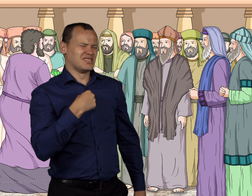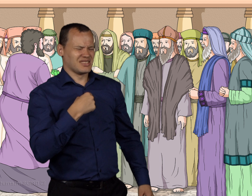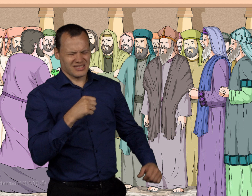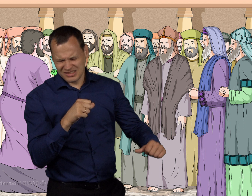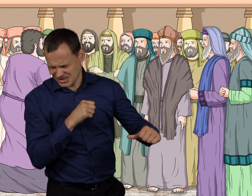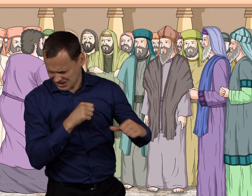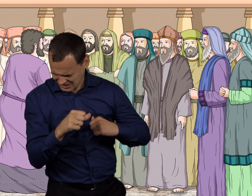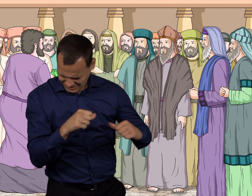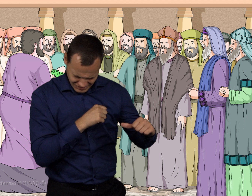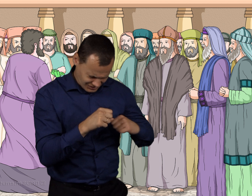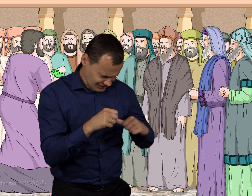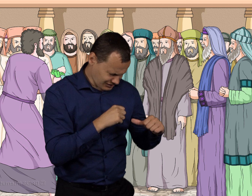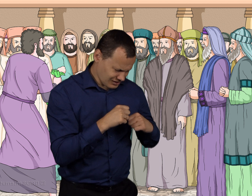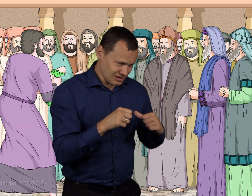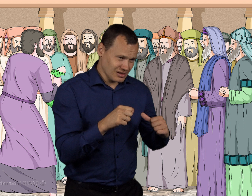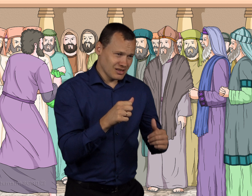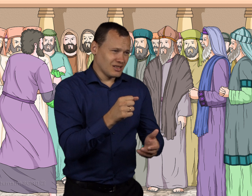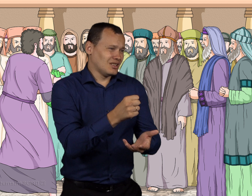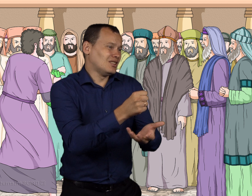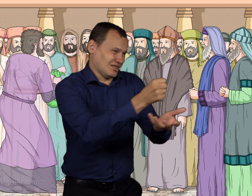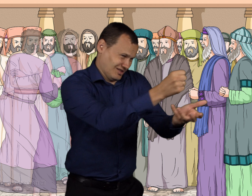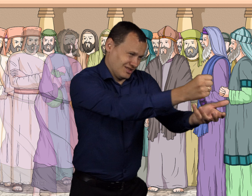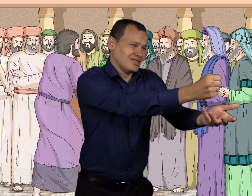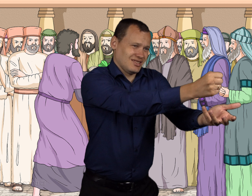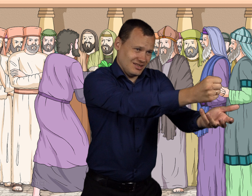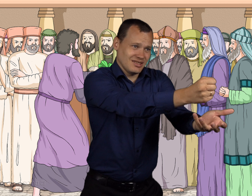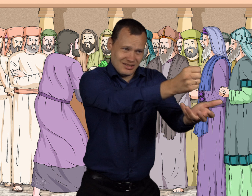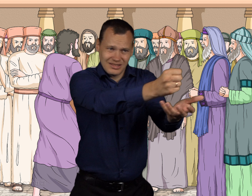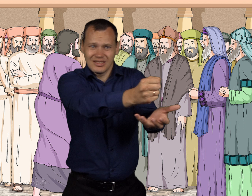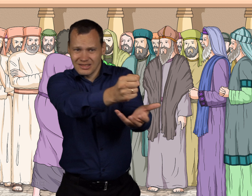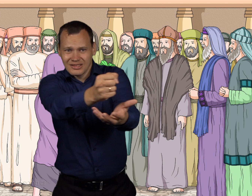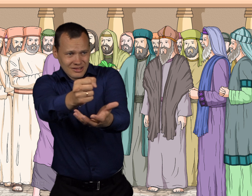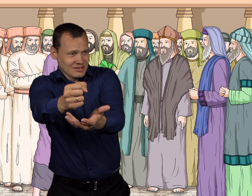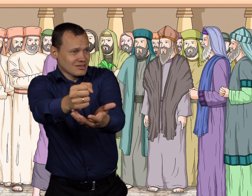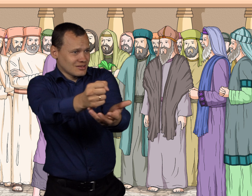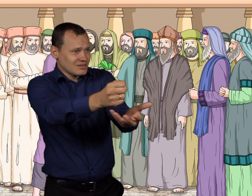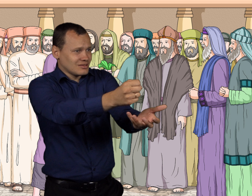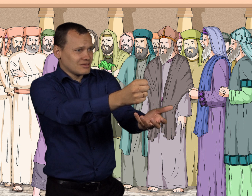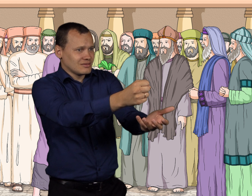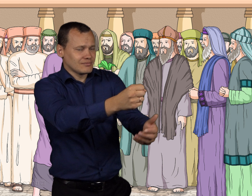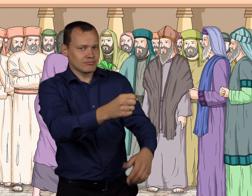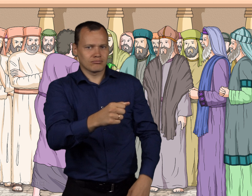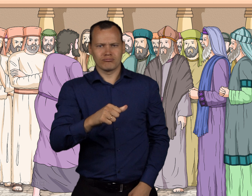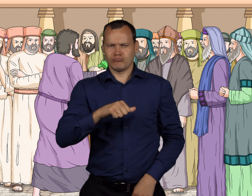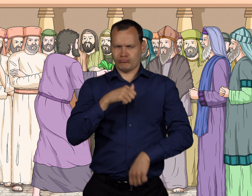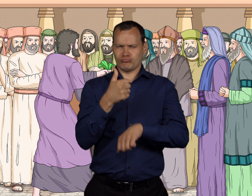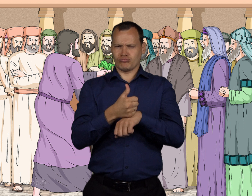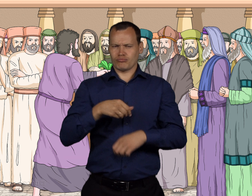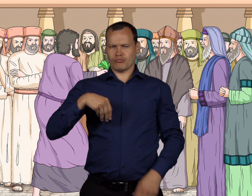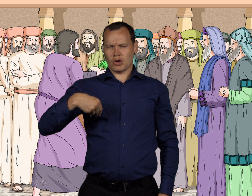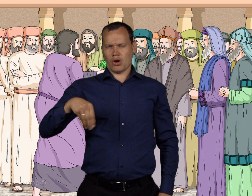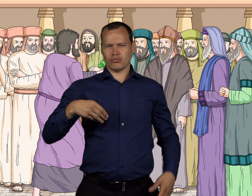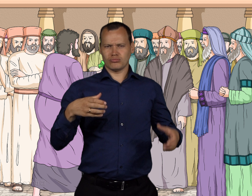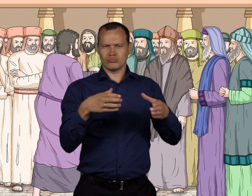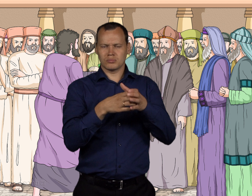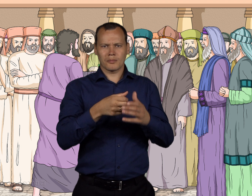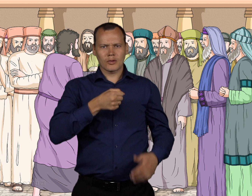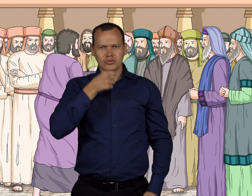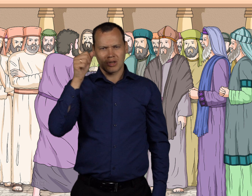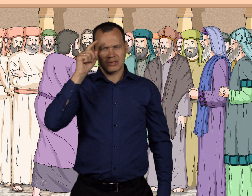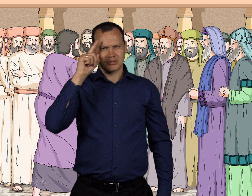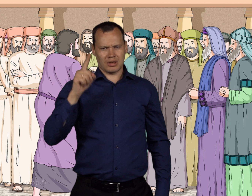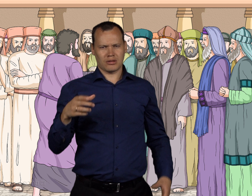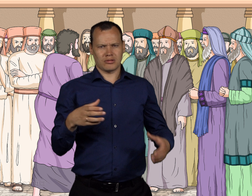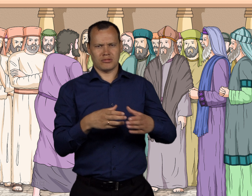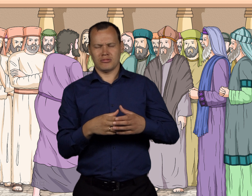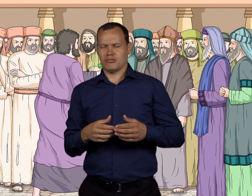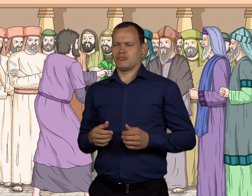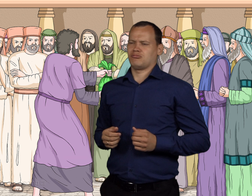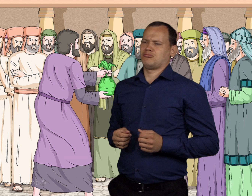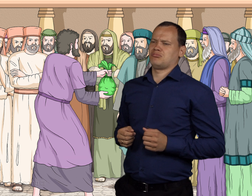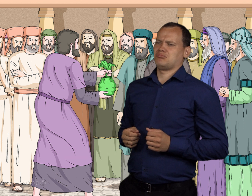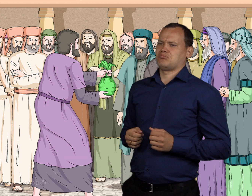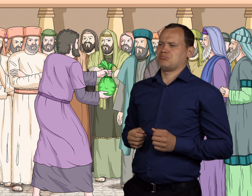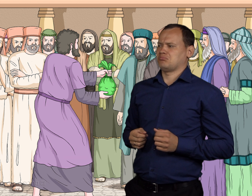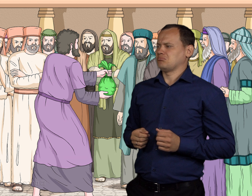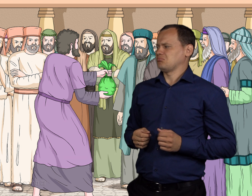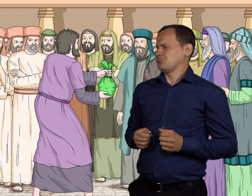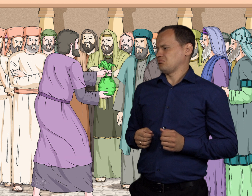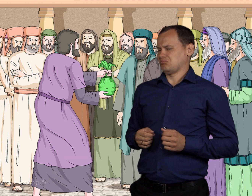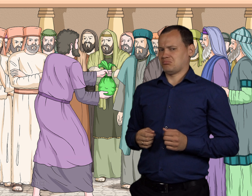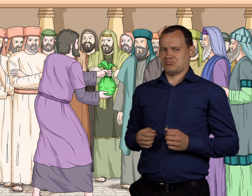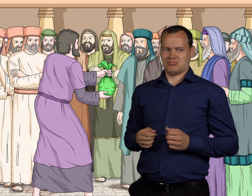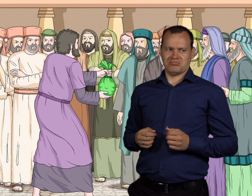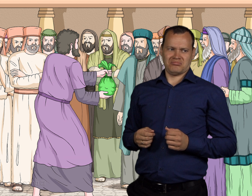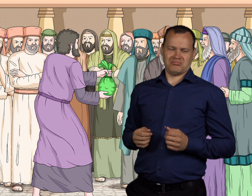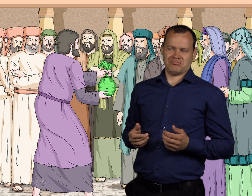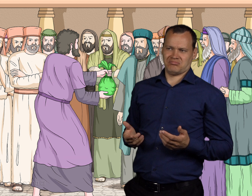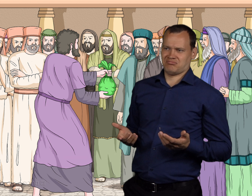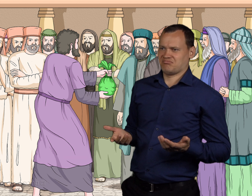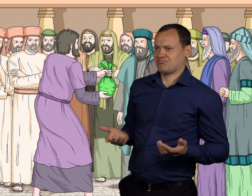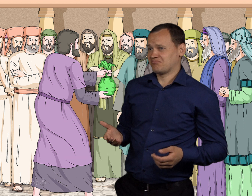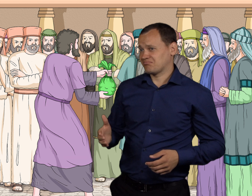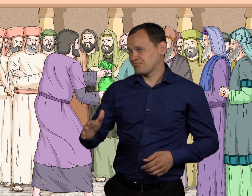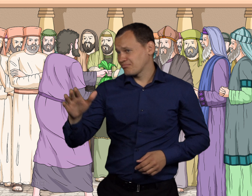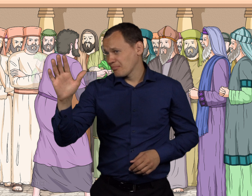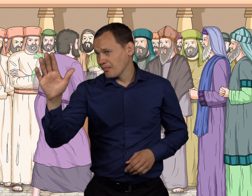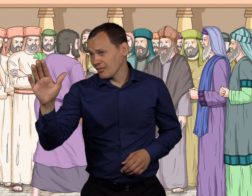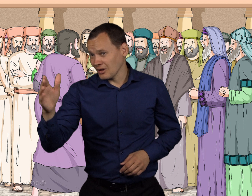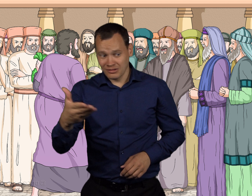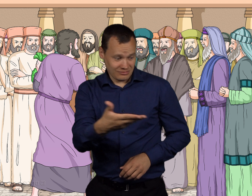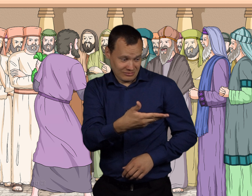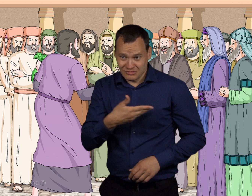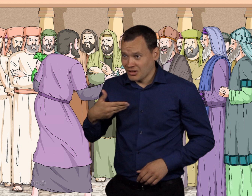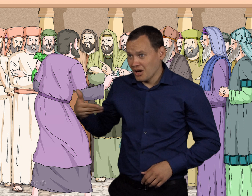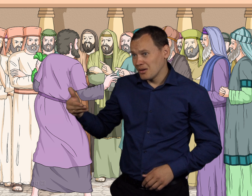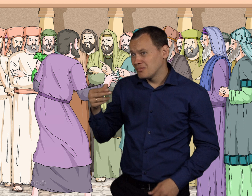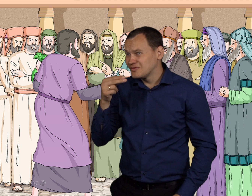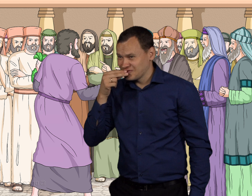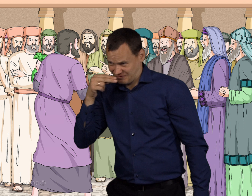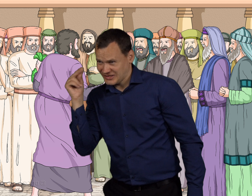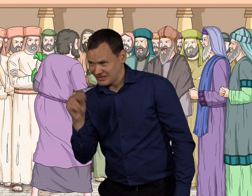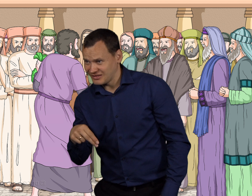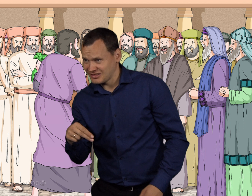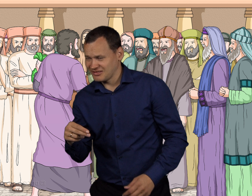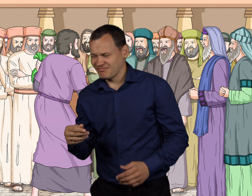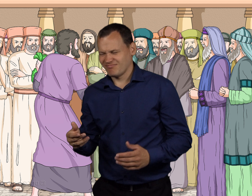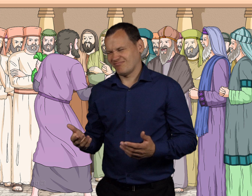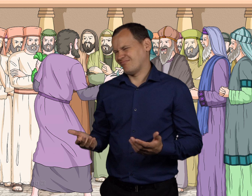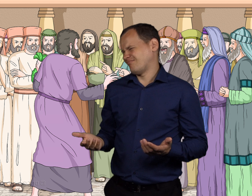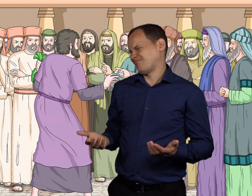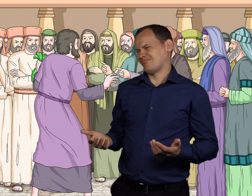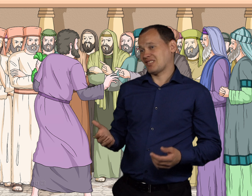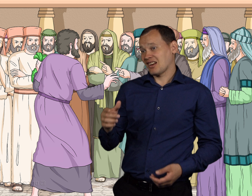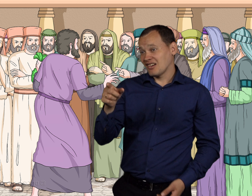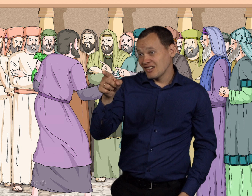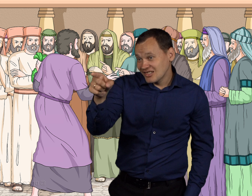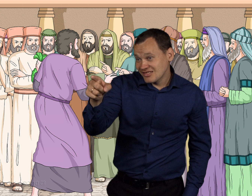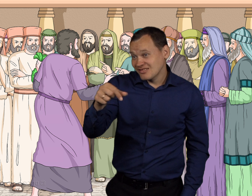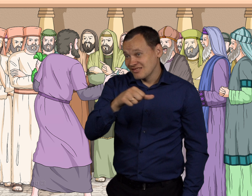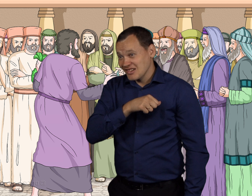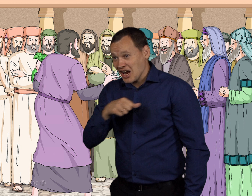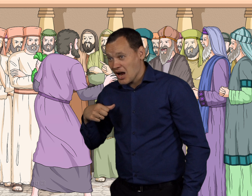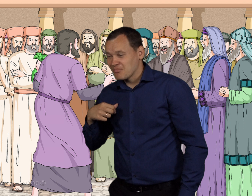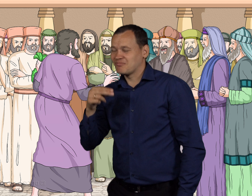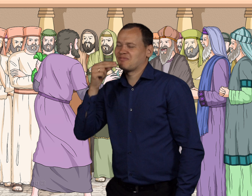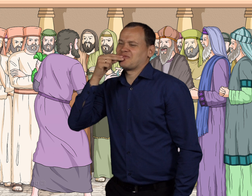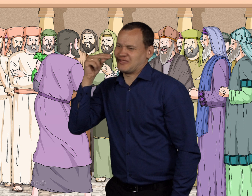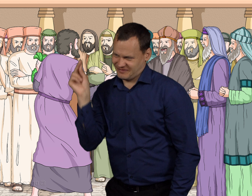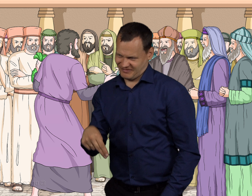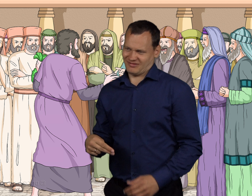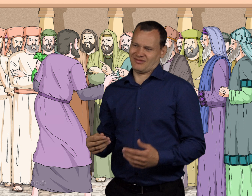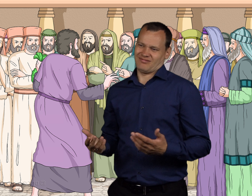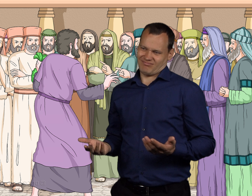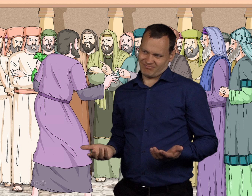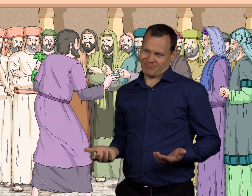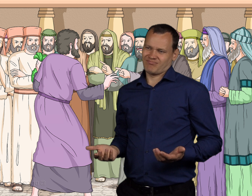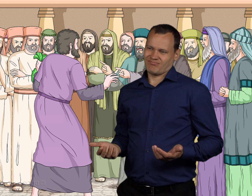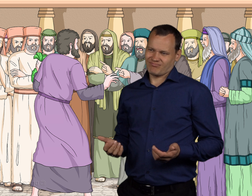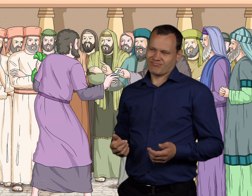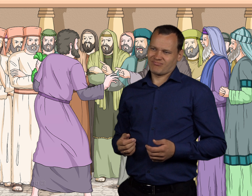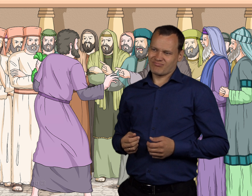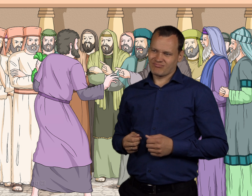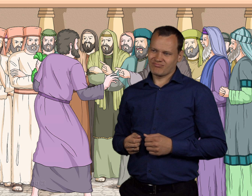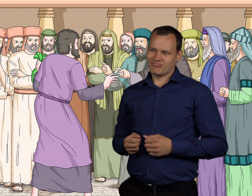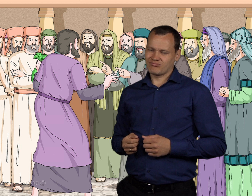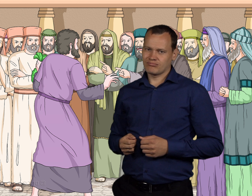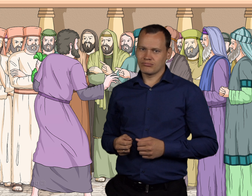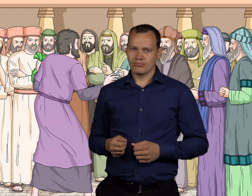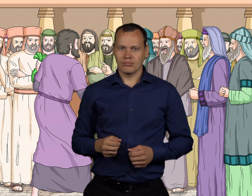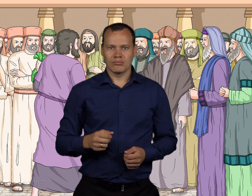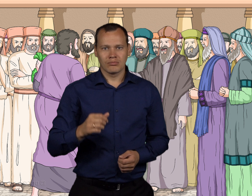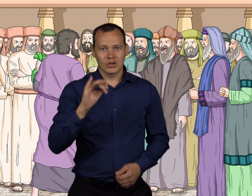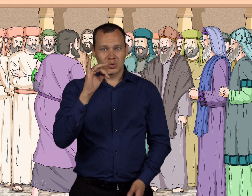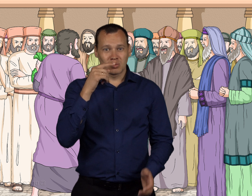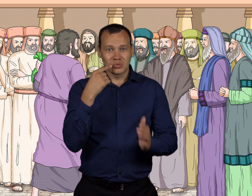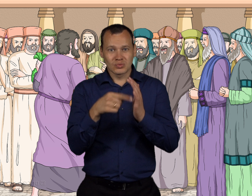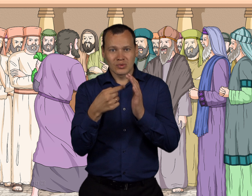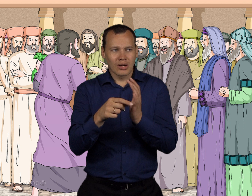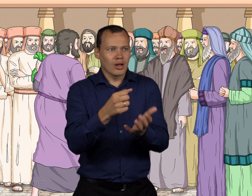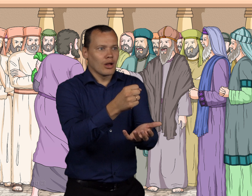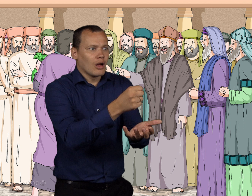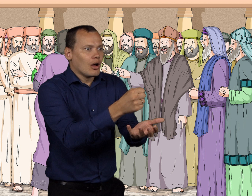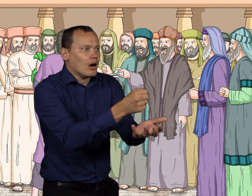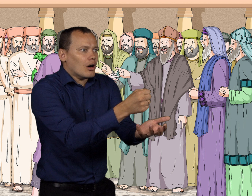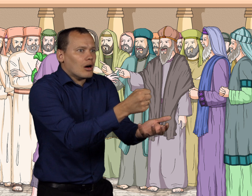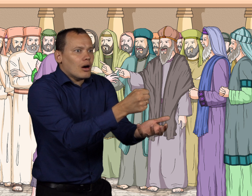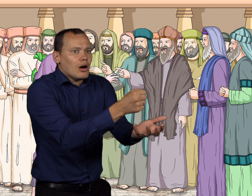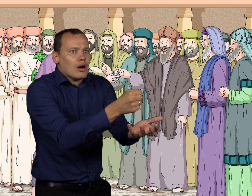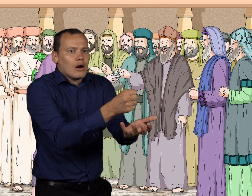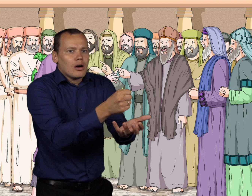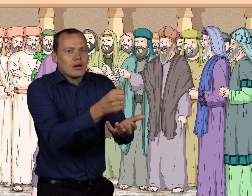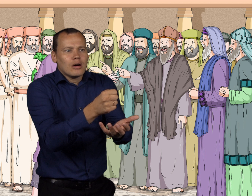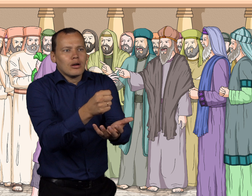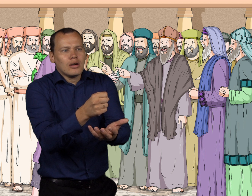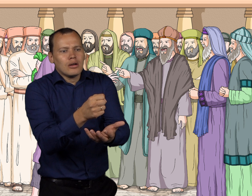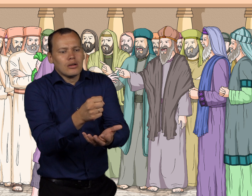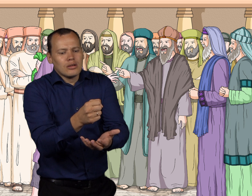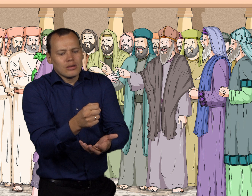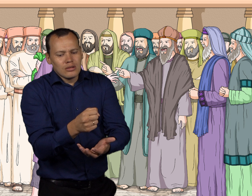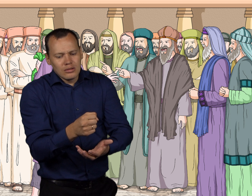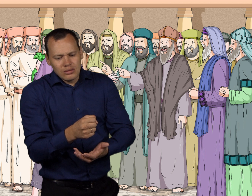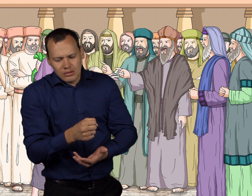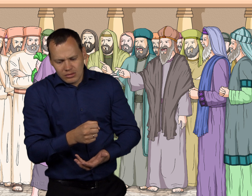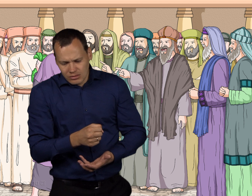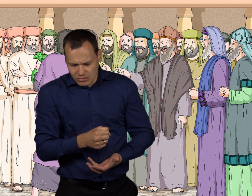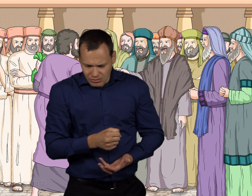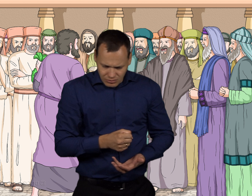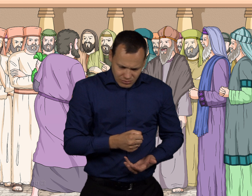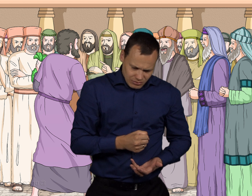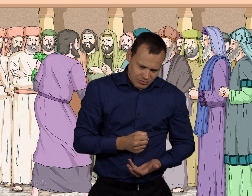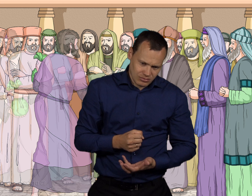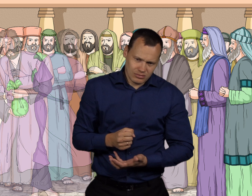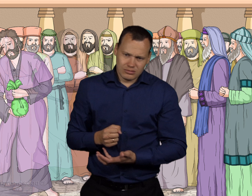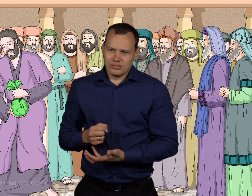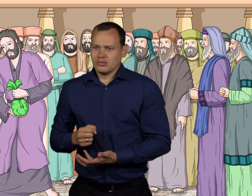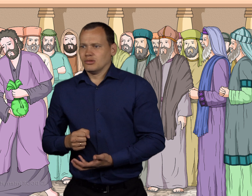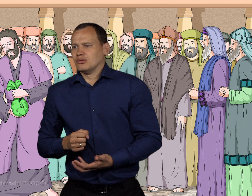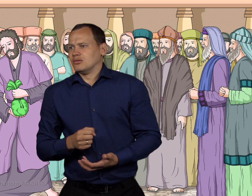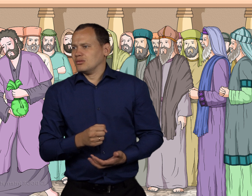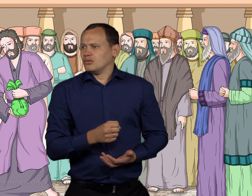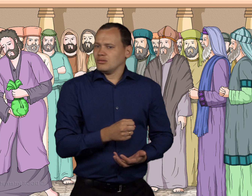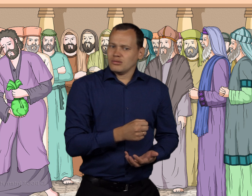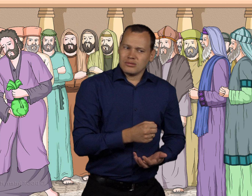“I have sinned by betraying innocent blood,” he said. “What is that to us?” they replied.